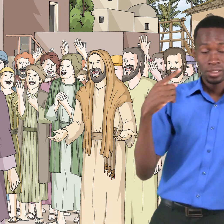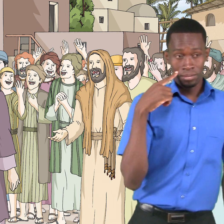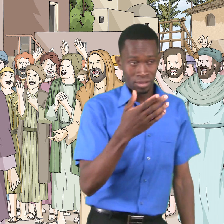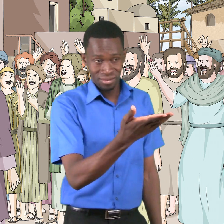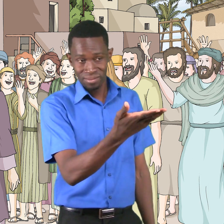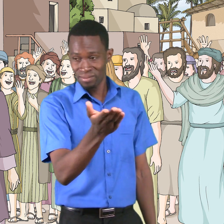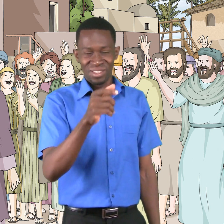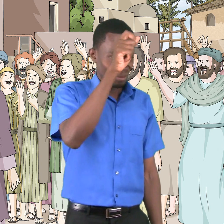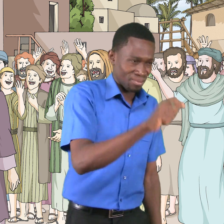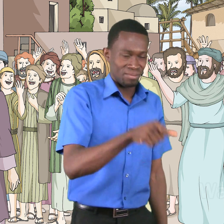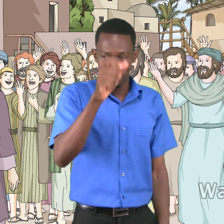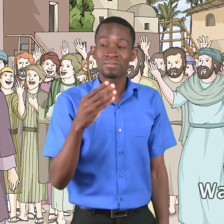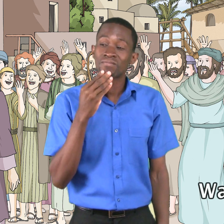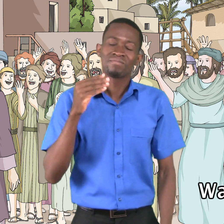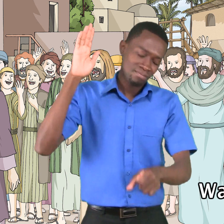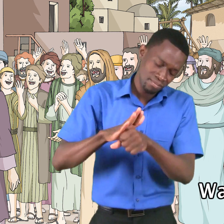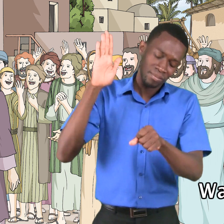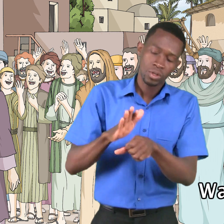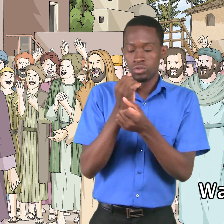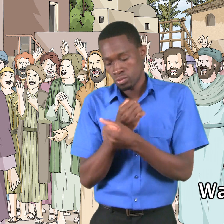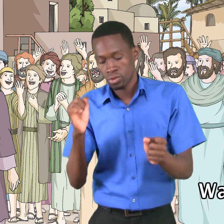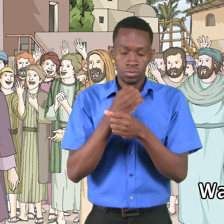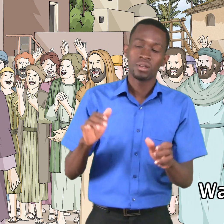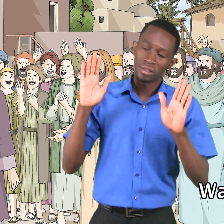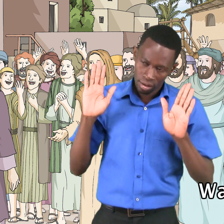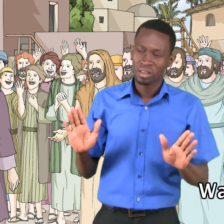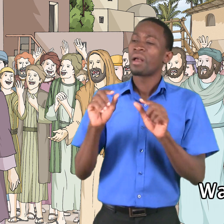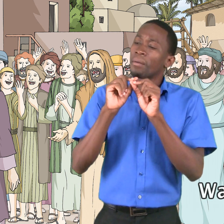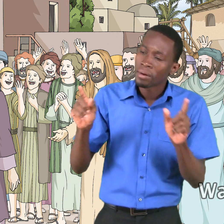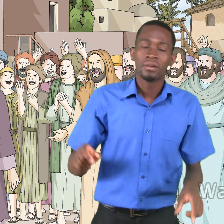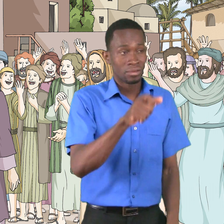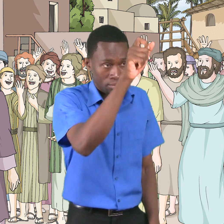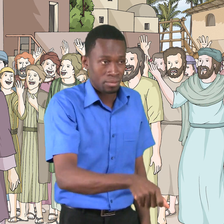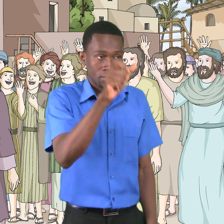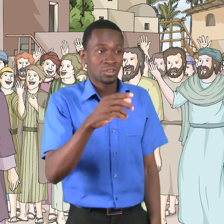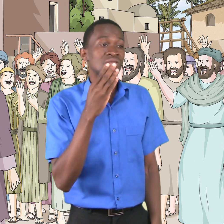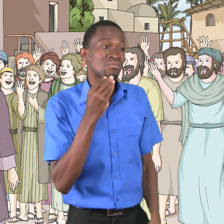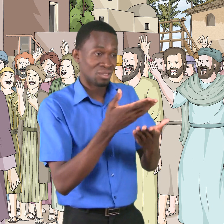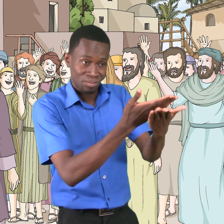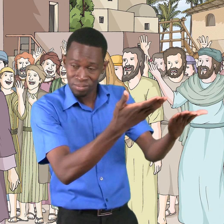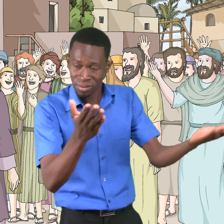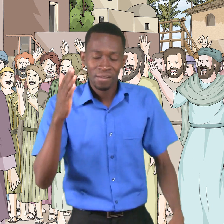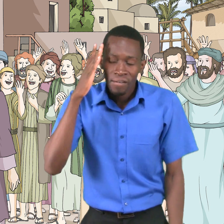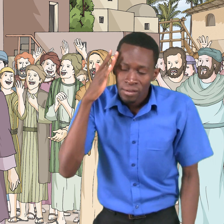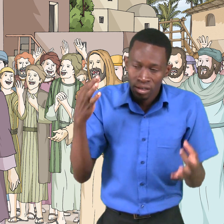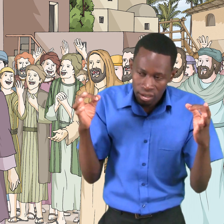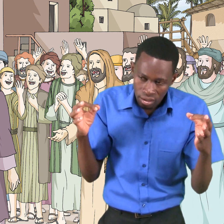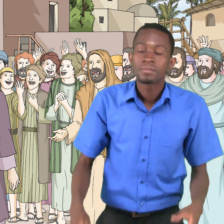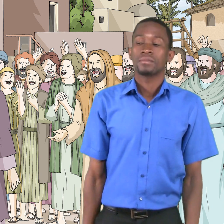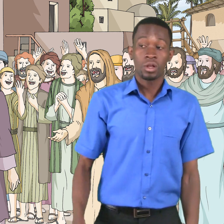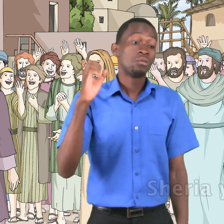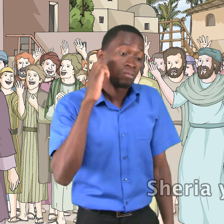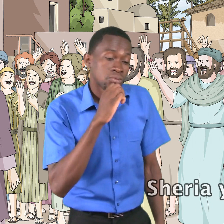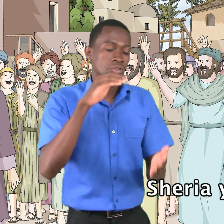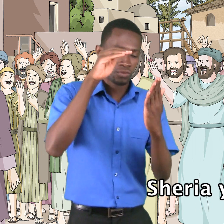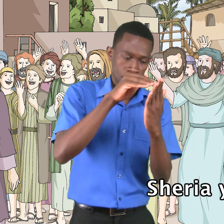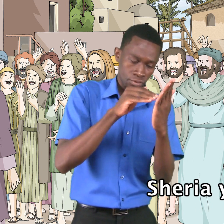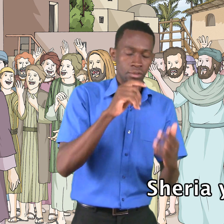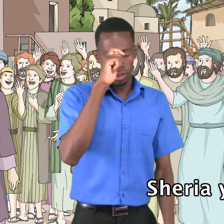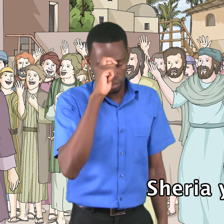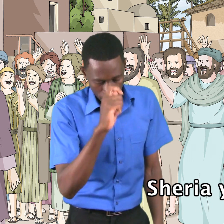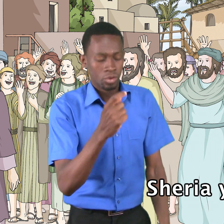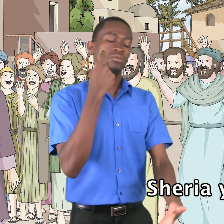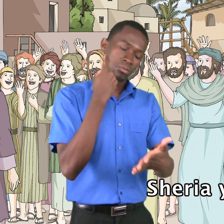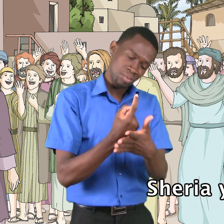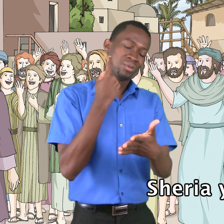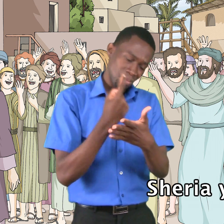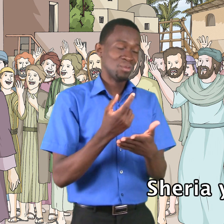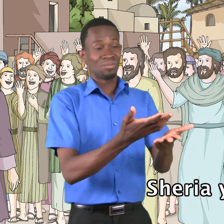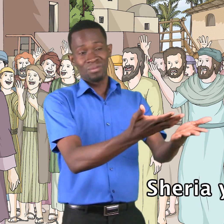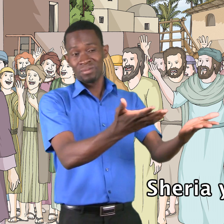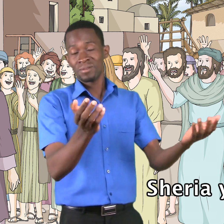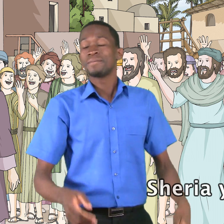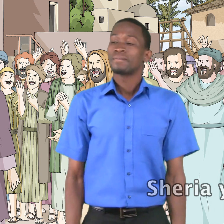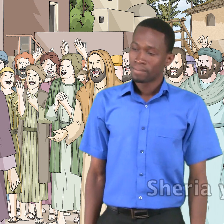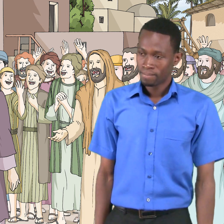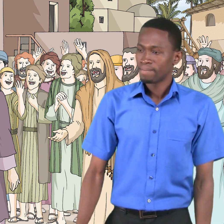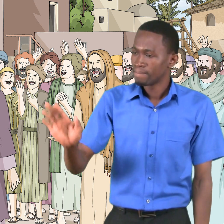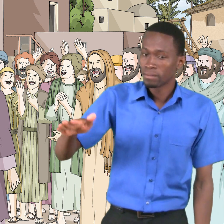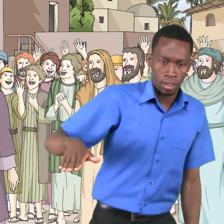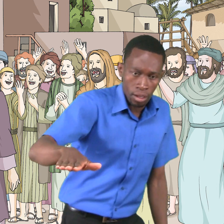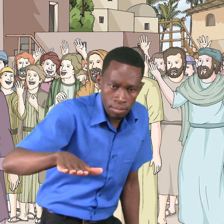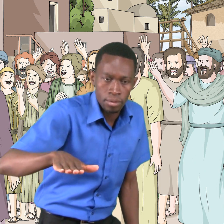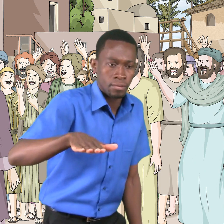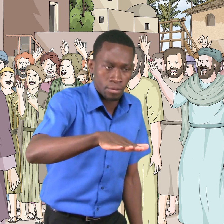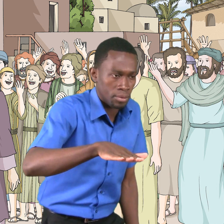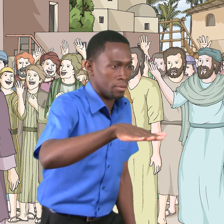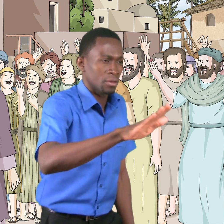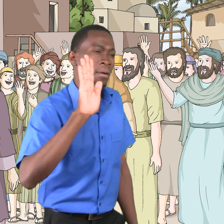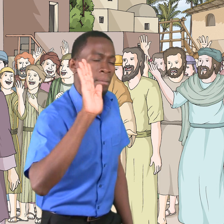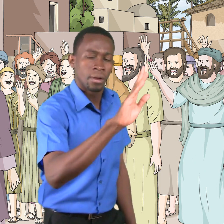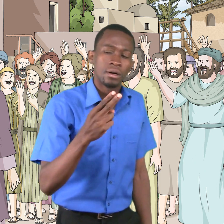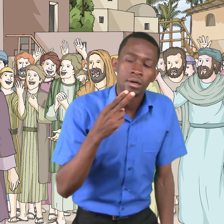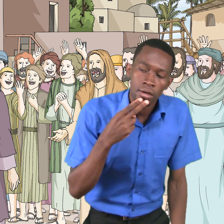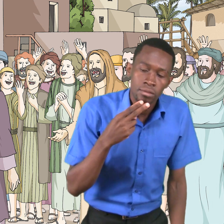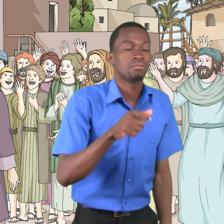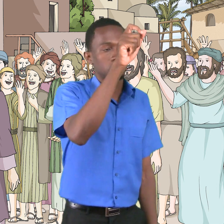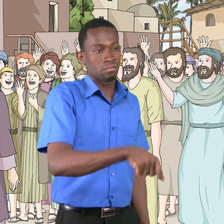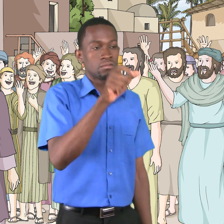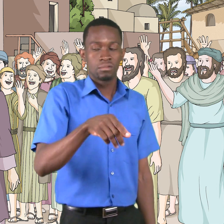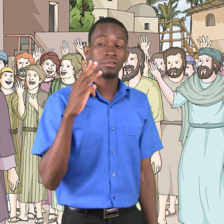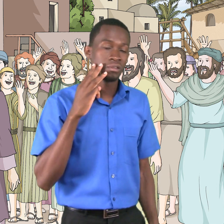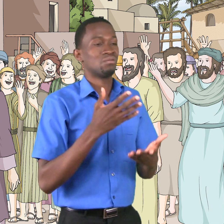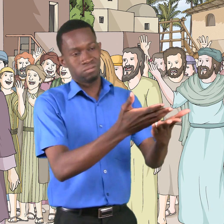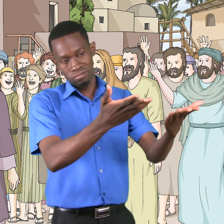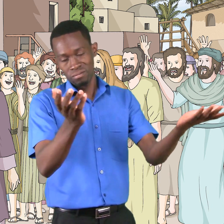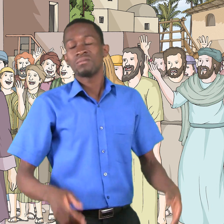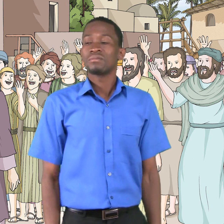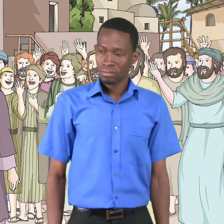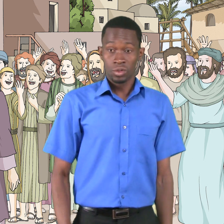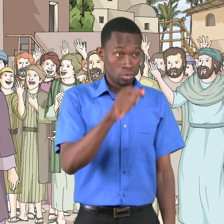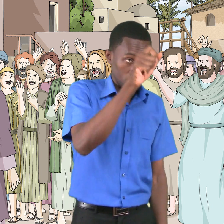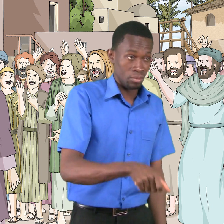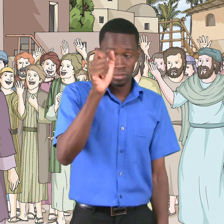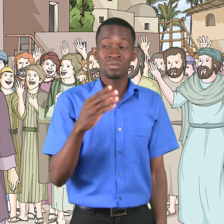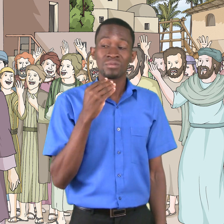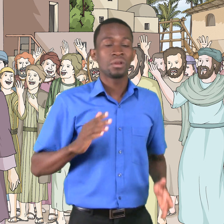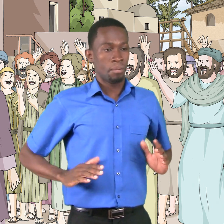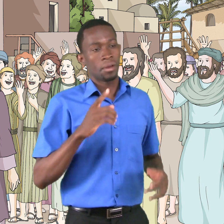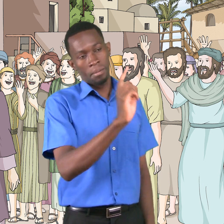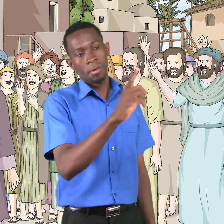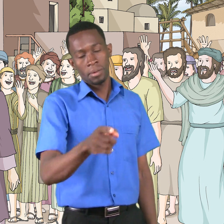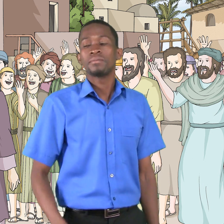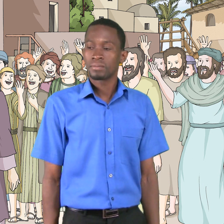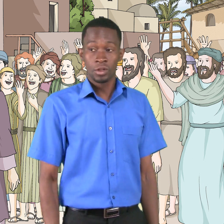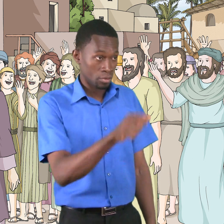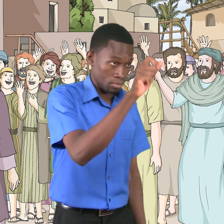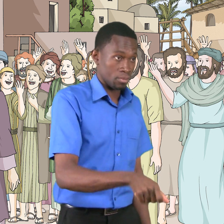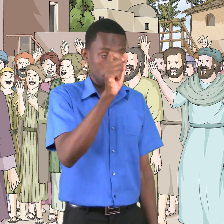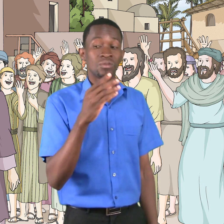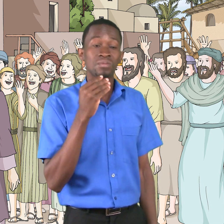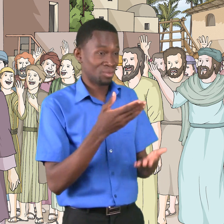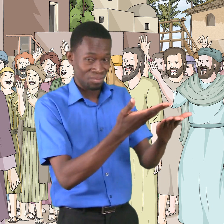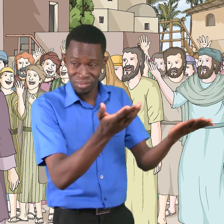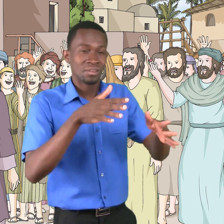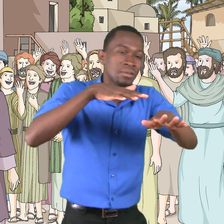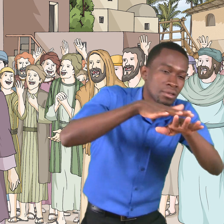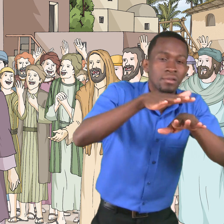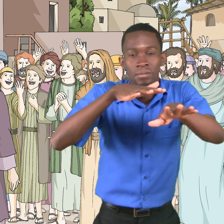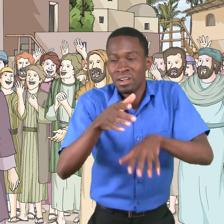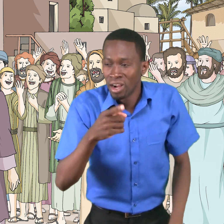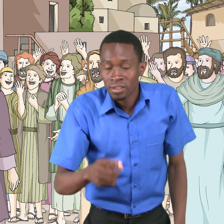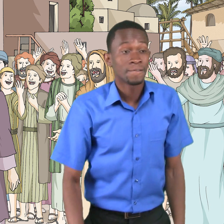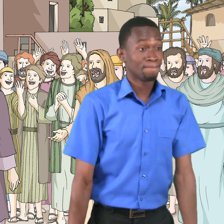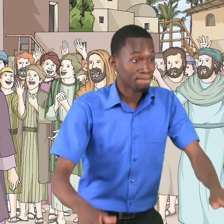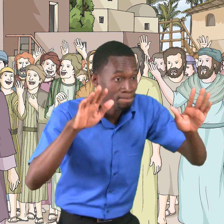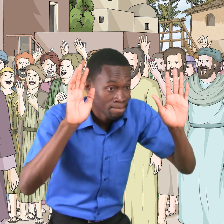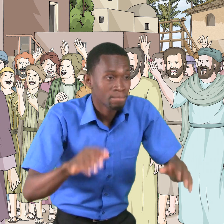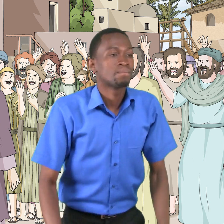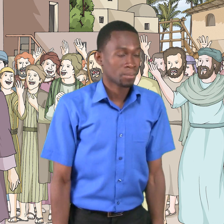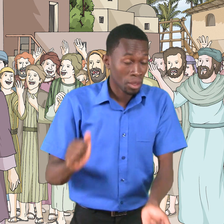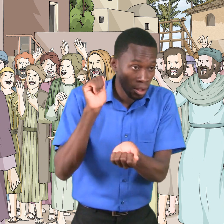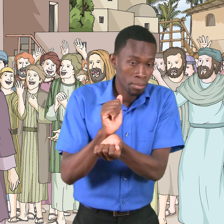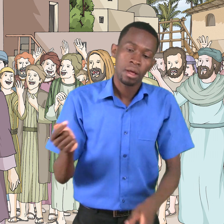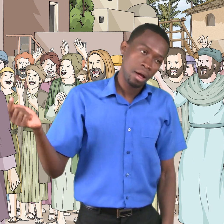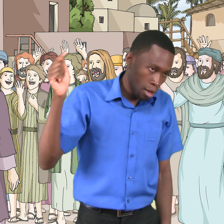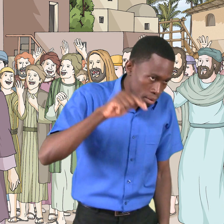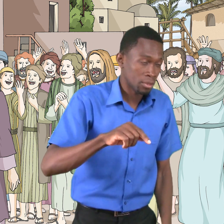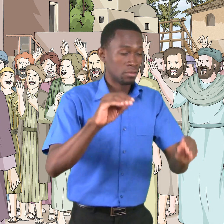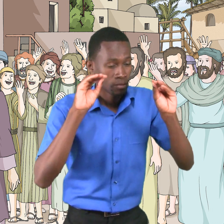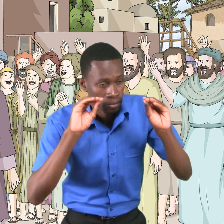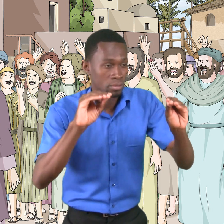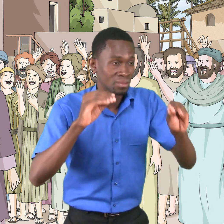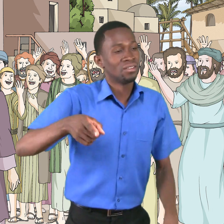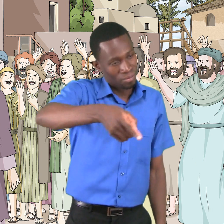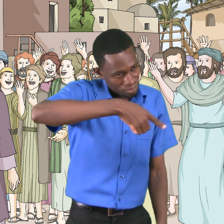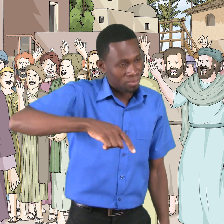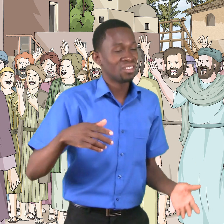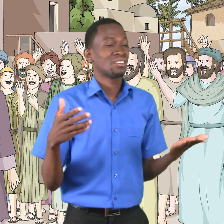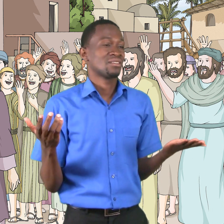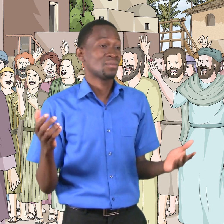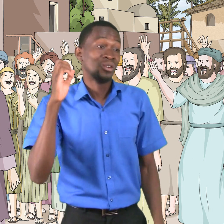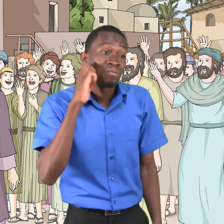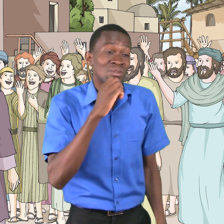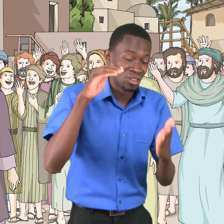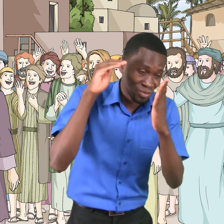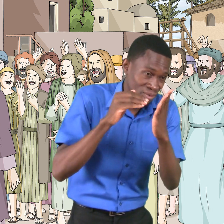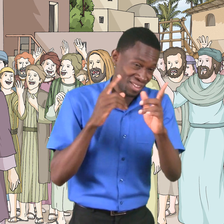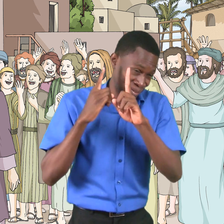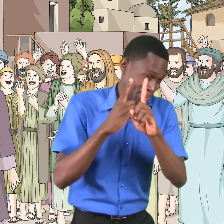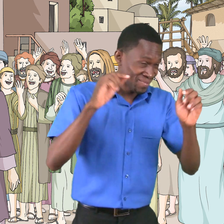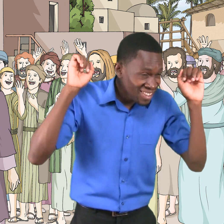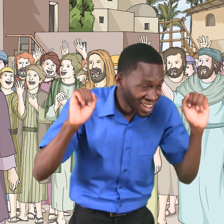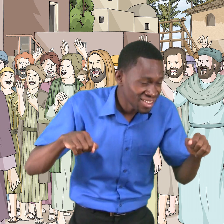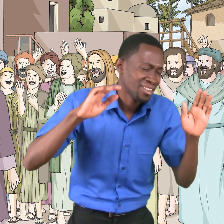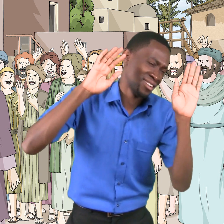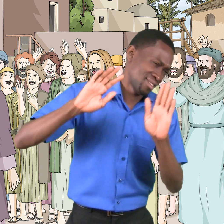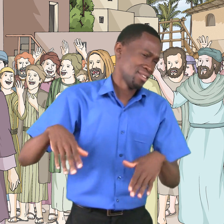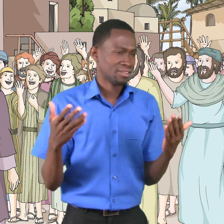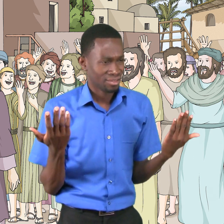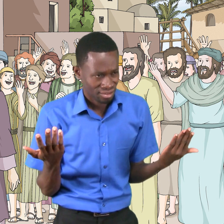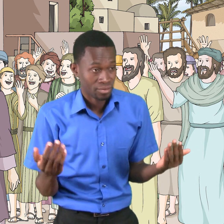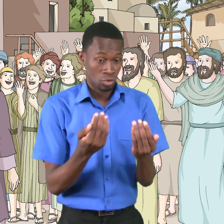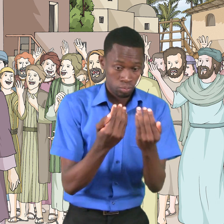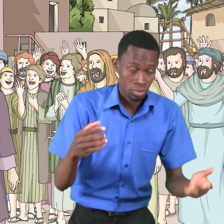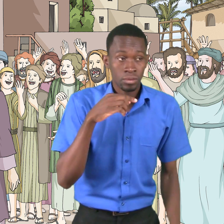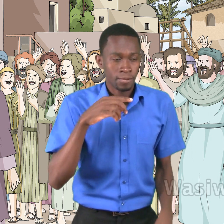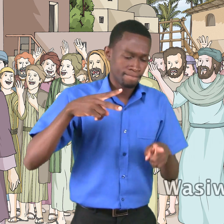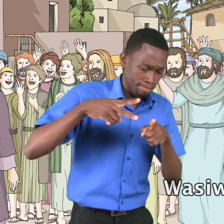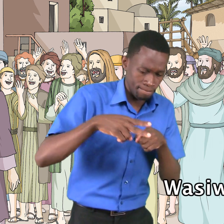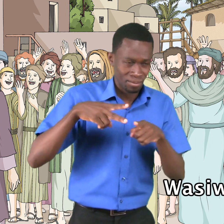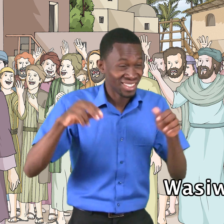Then they said to Paul, “You see, brother, how many thousands of Jews have believed, and all of them are zealous for the law.